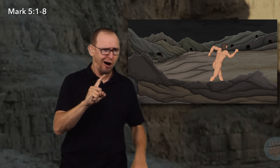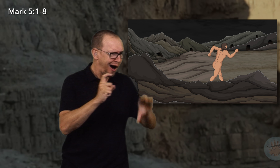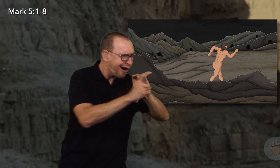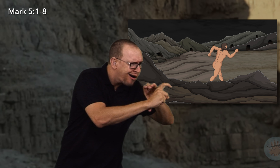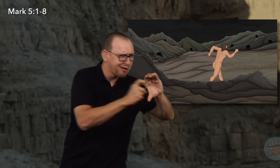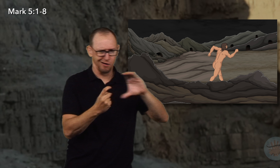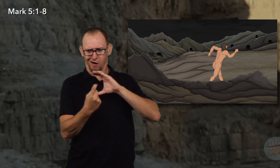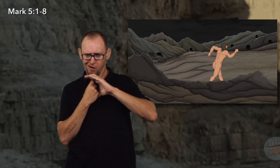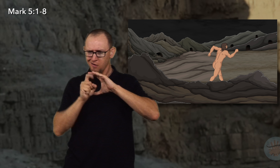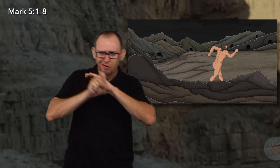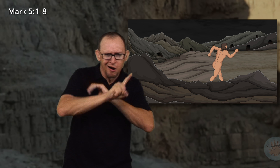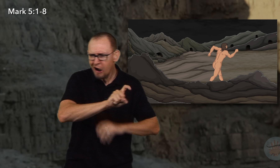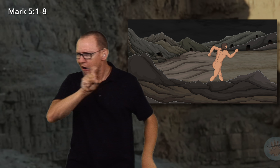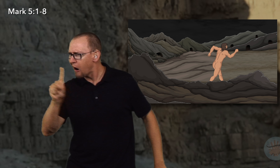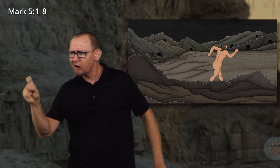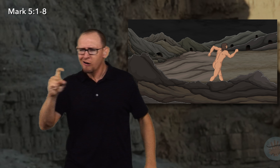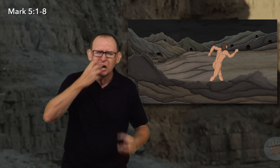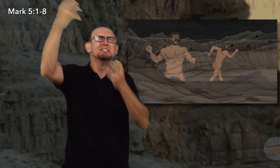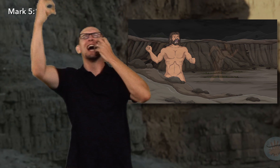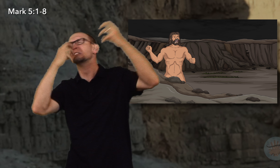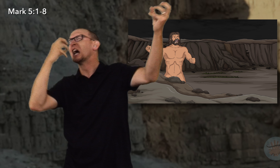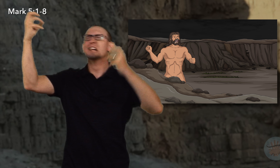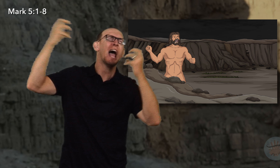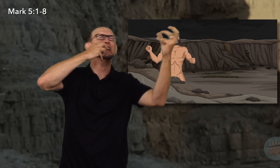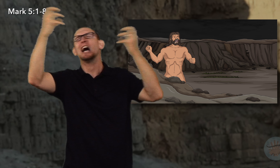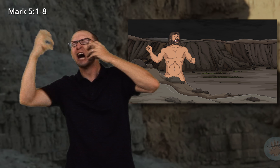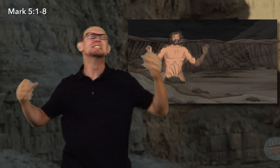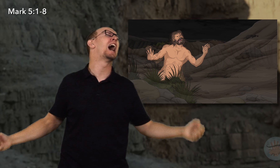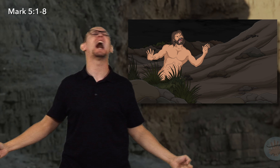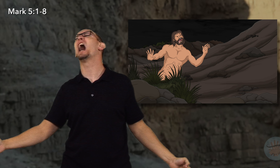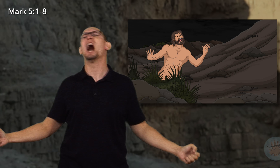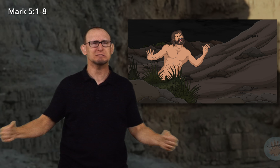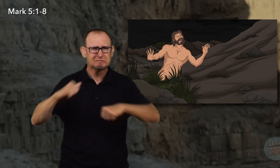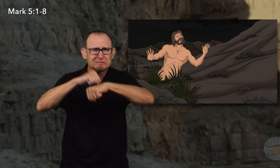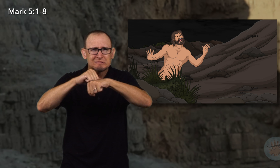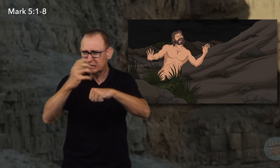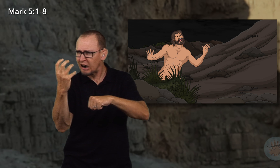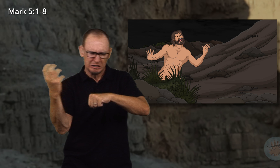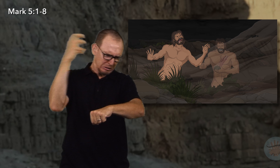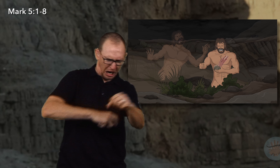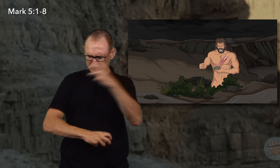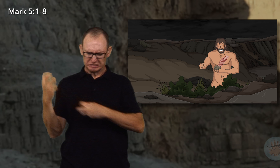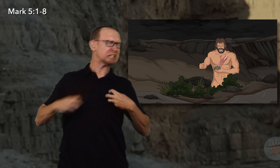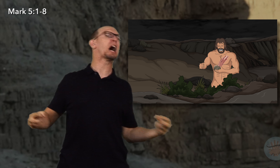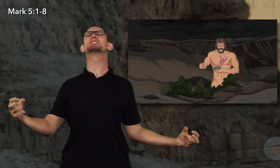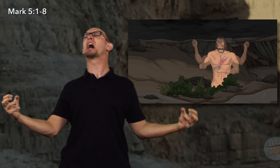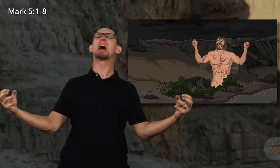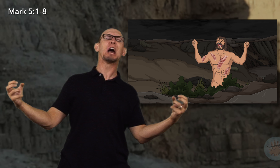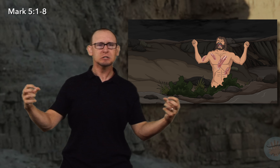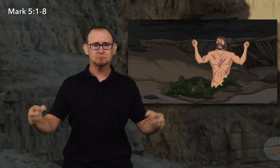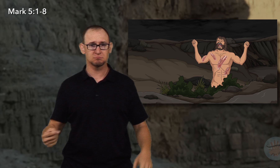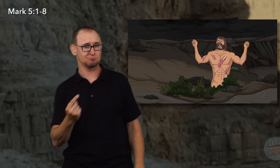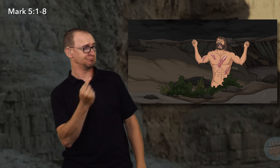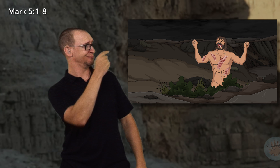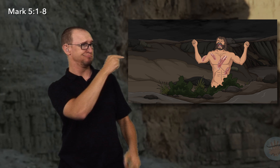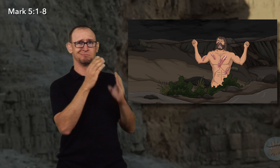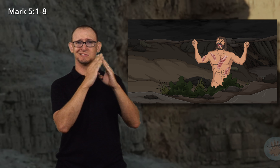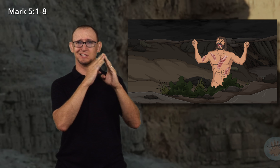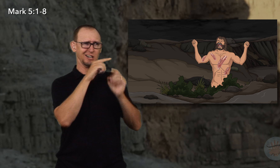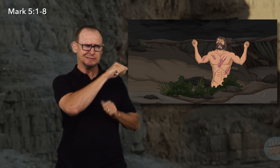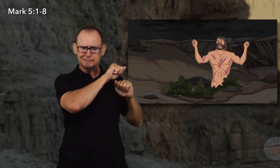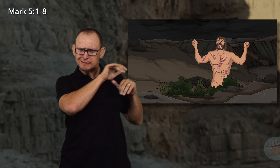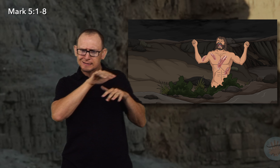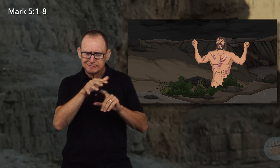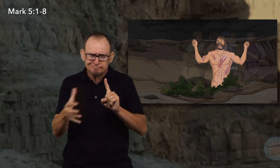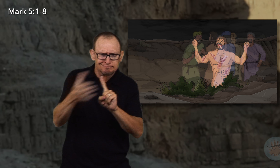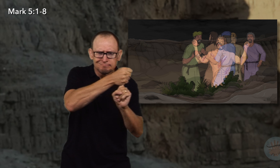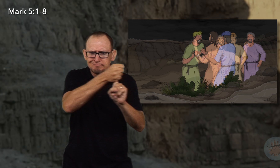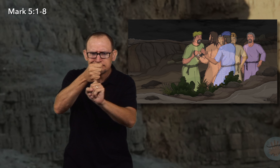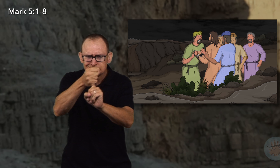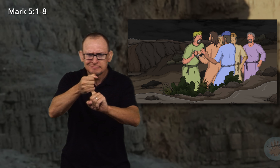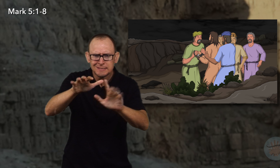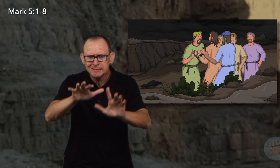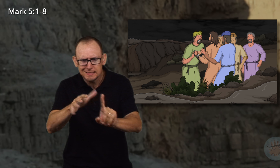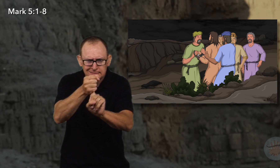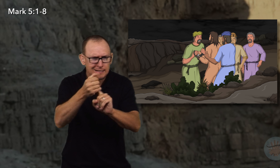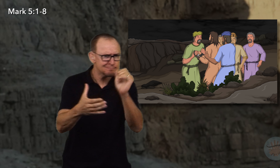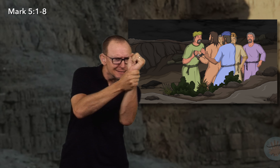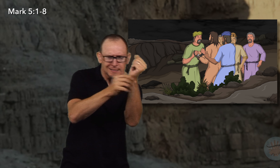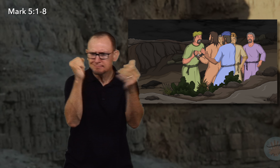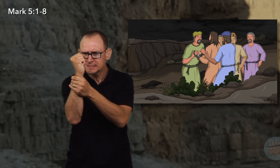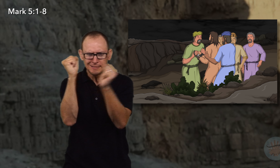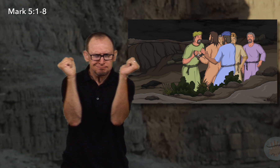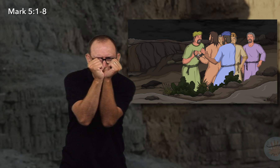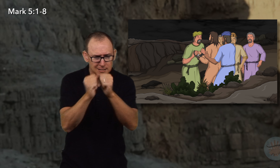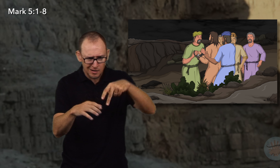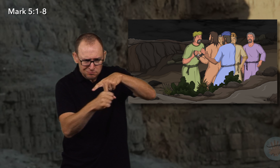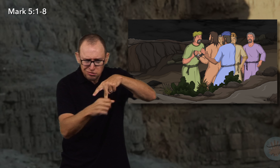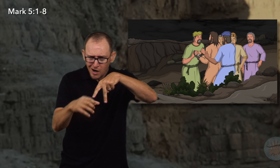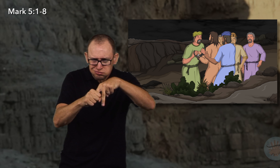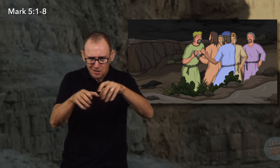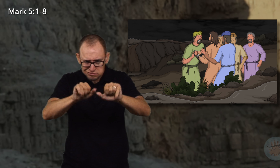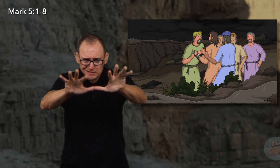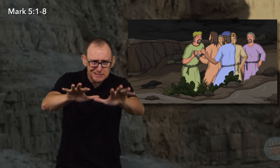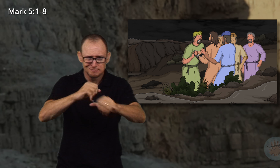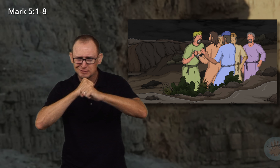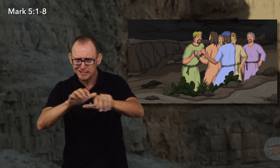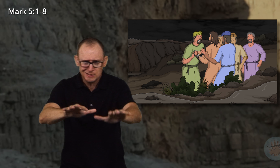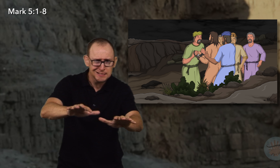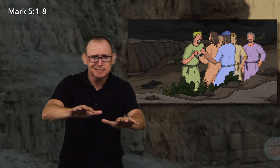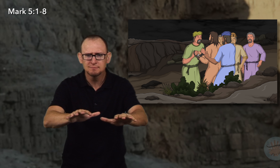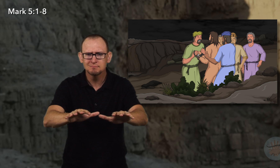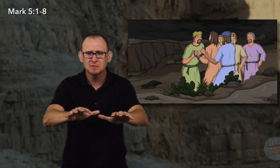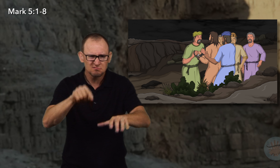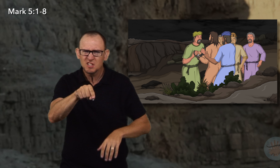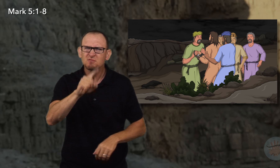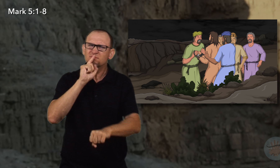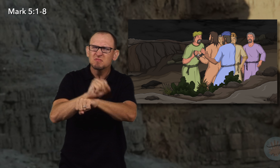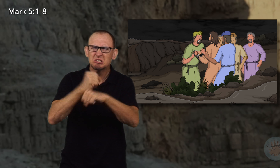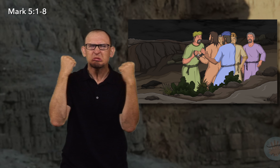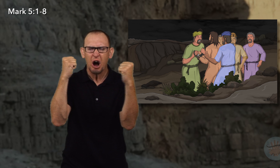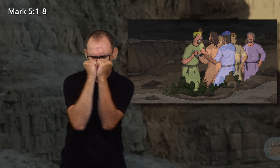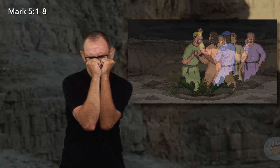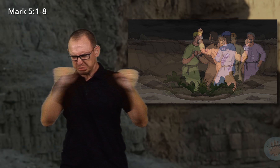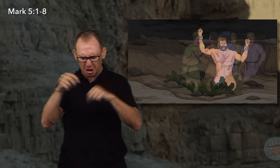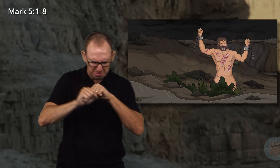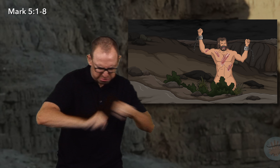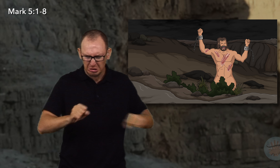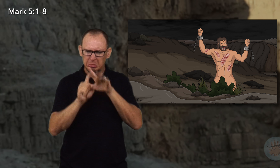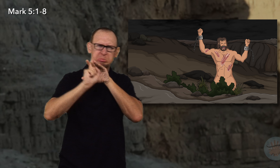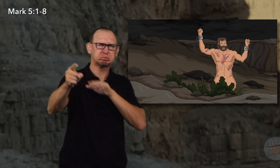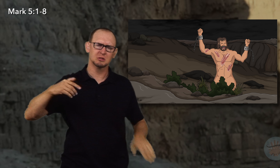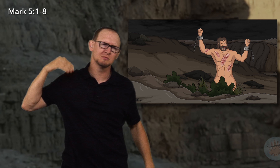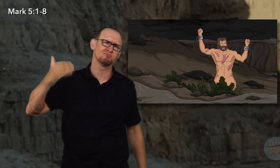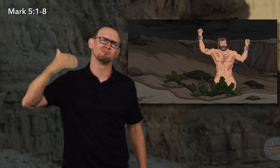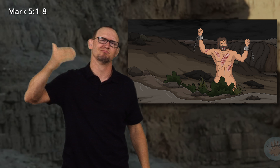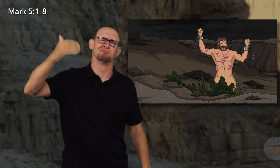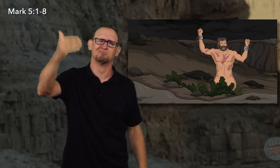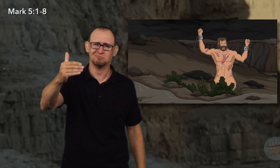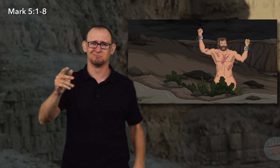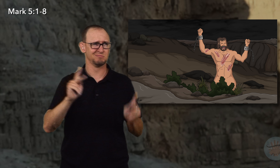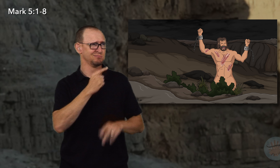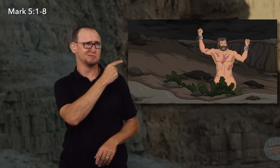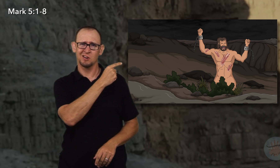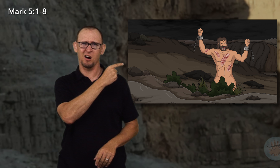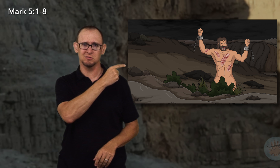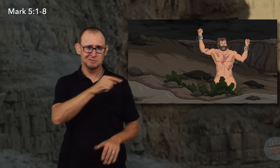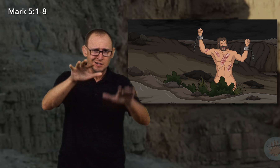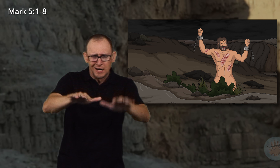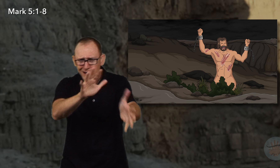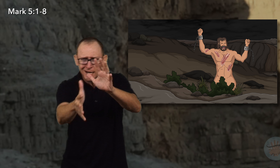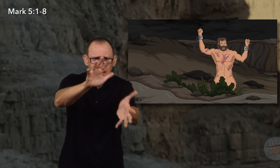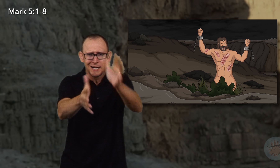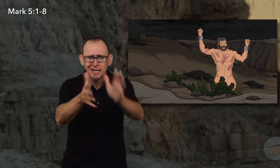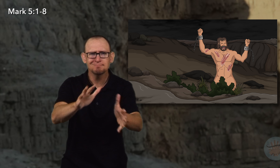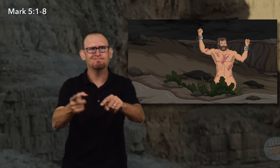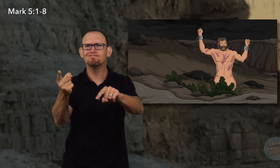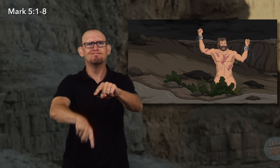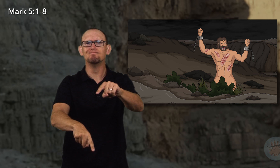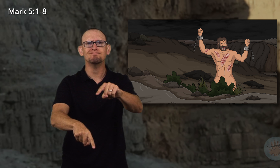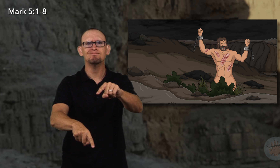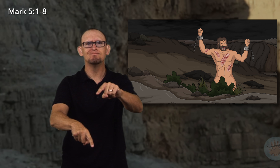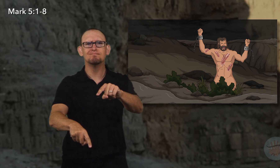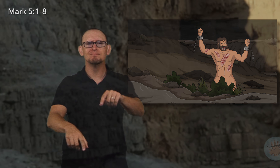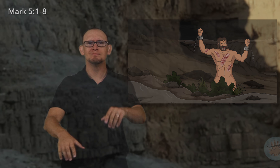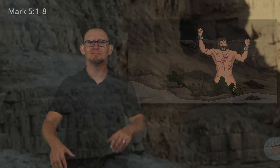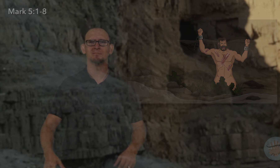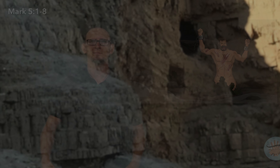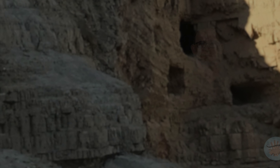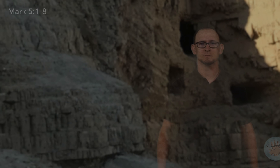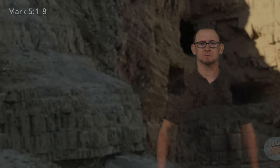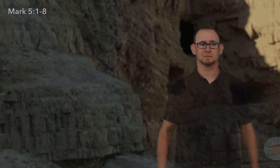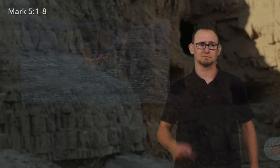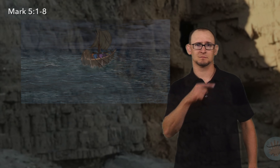Though he was often bound with chains and shackles, he had broken the chains and shattered the shackles. Now there was no one with the strength to subdue him.